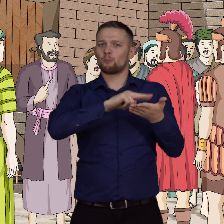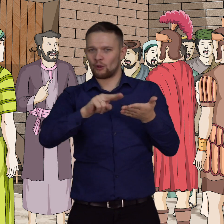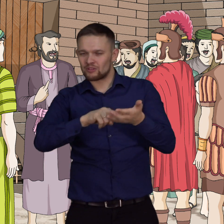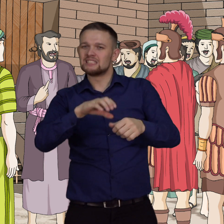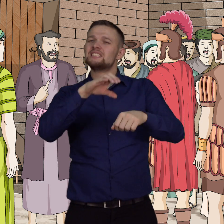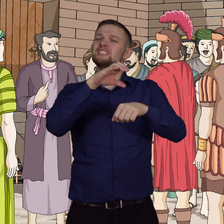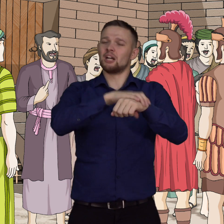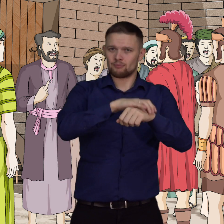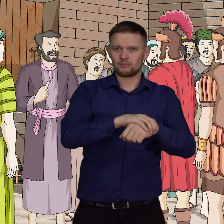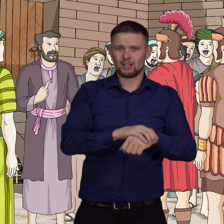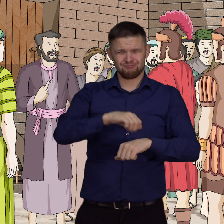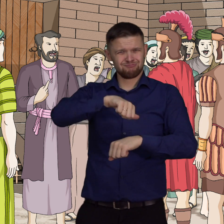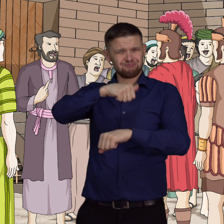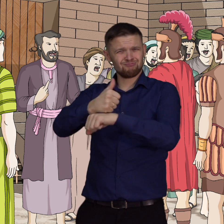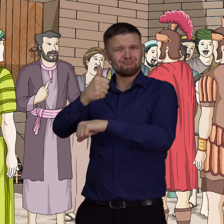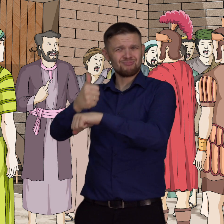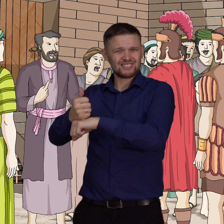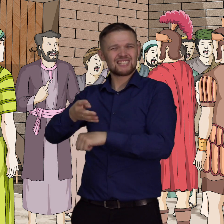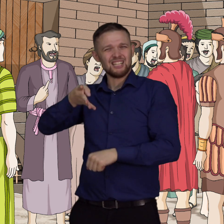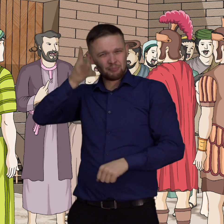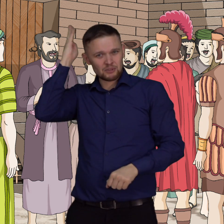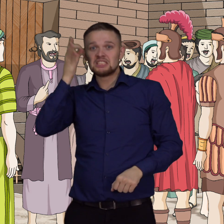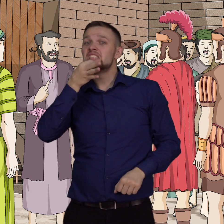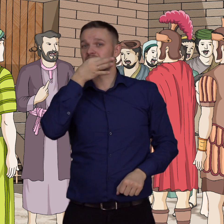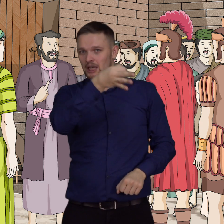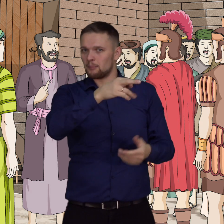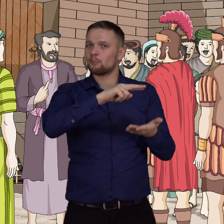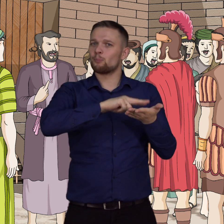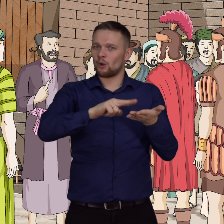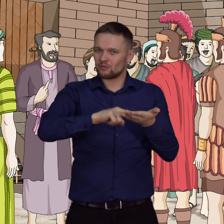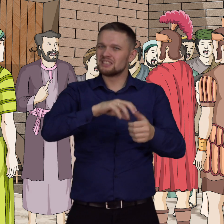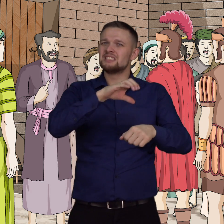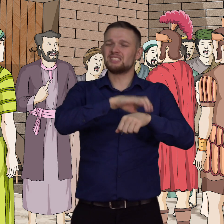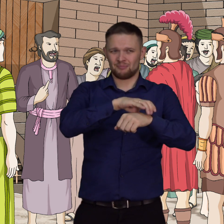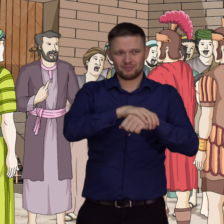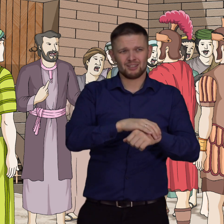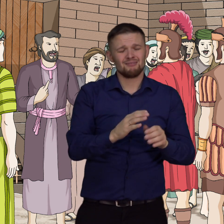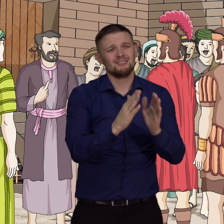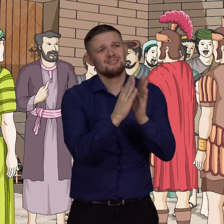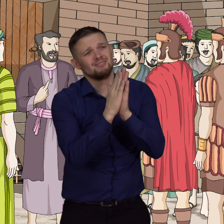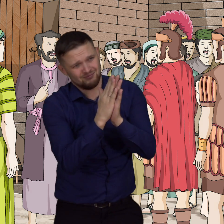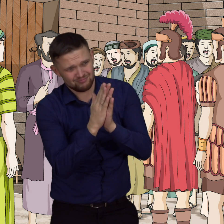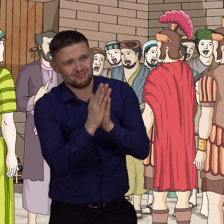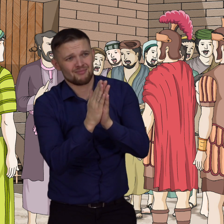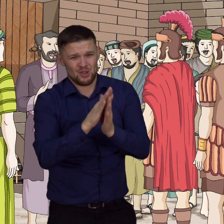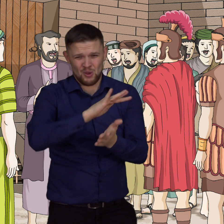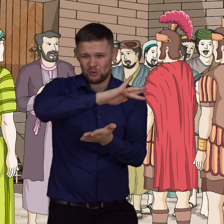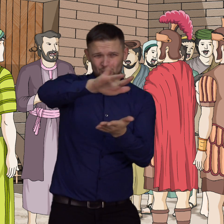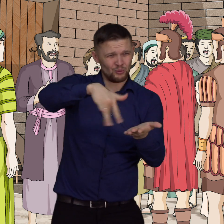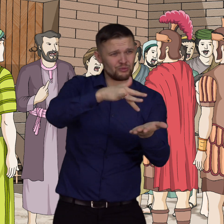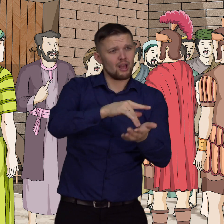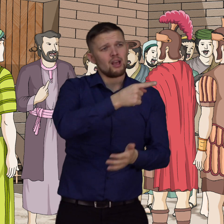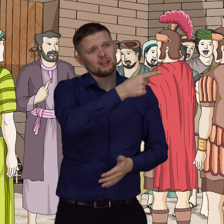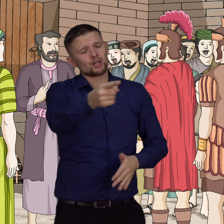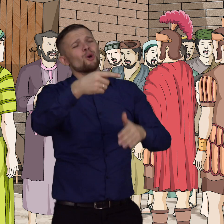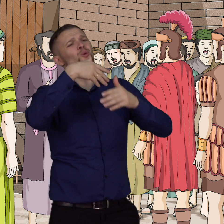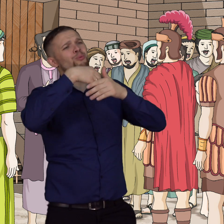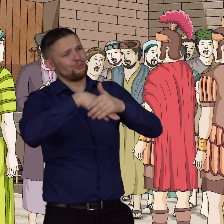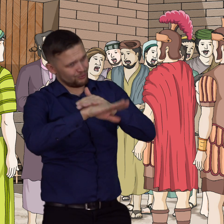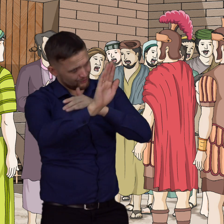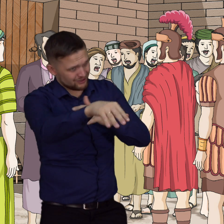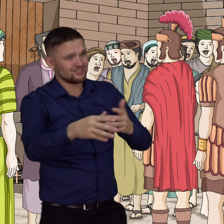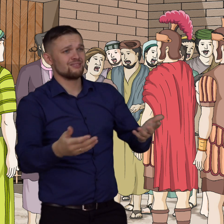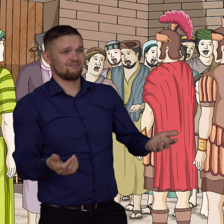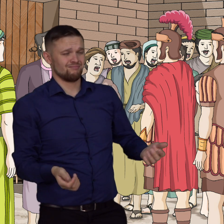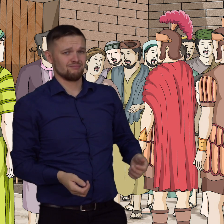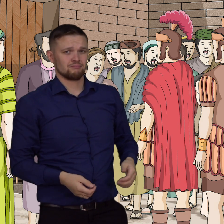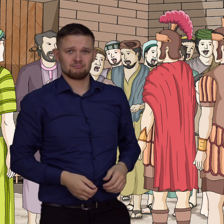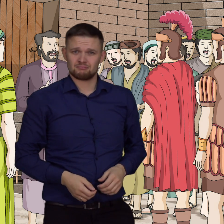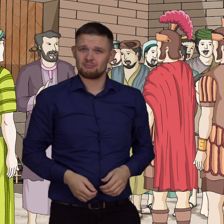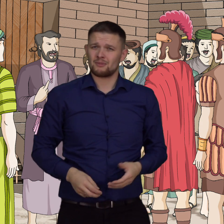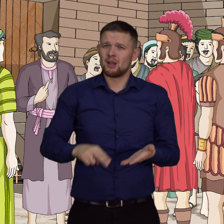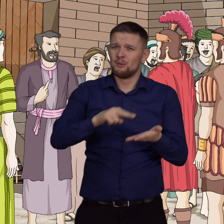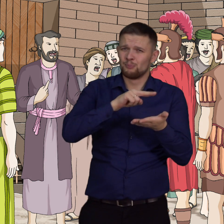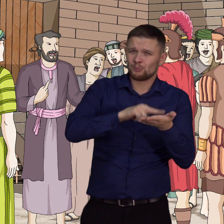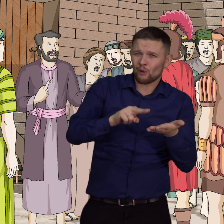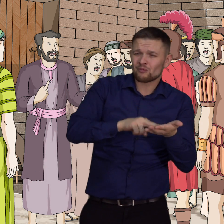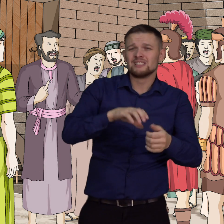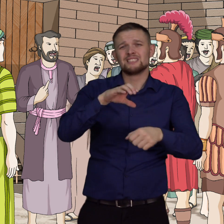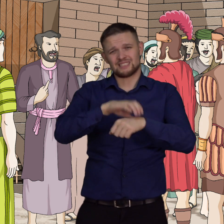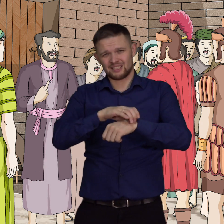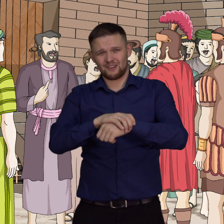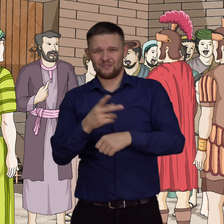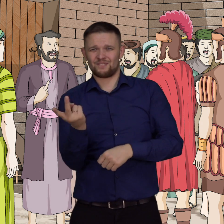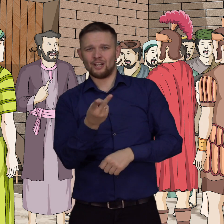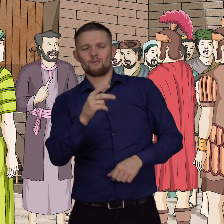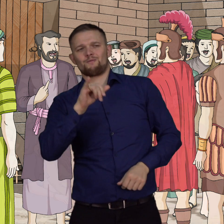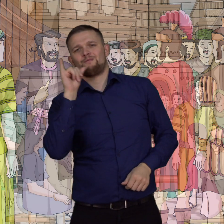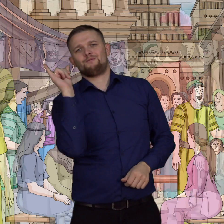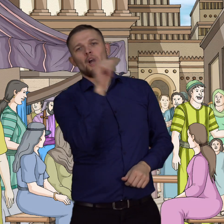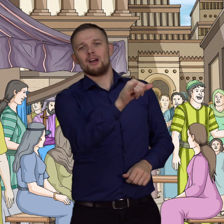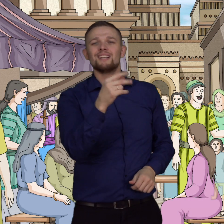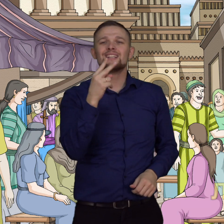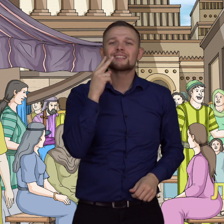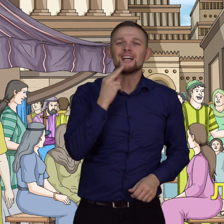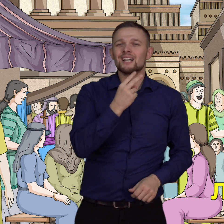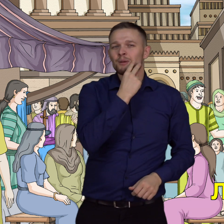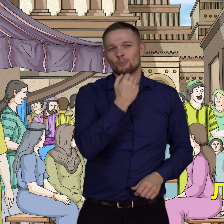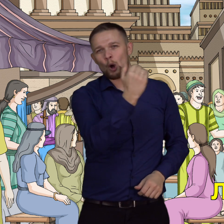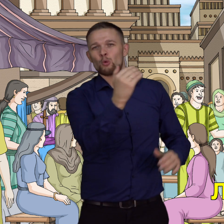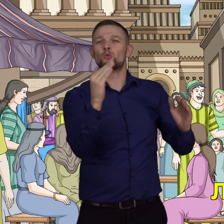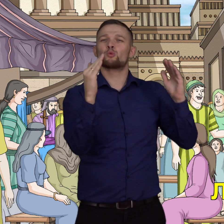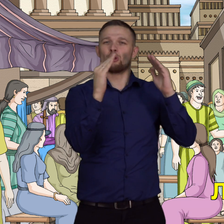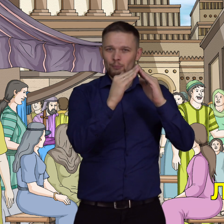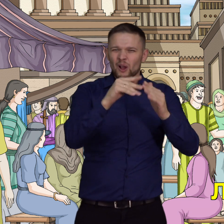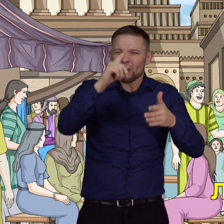They came to appease them and led them out, requesting that they leave the city.